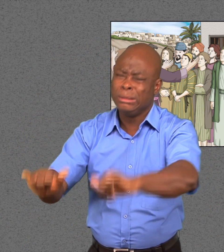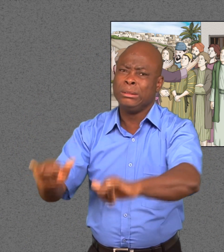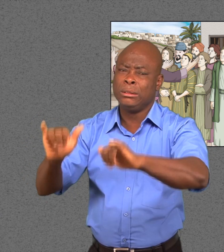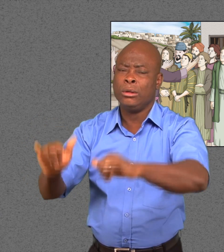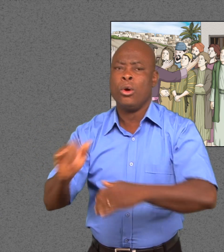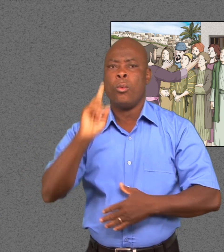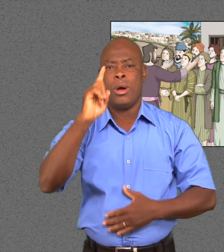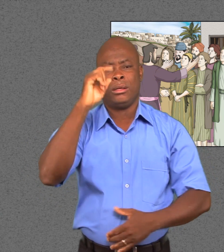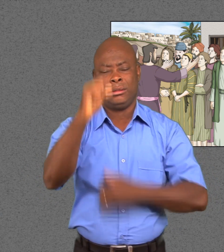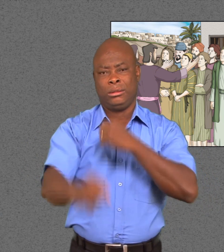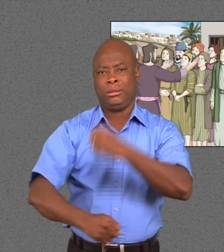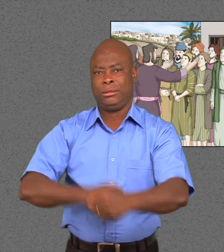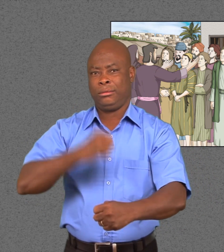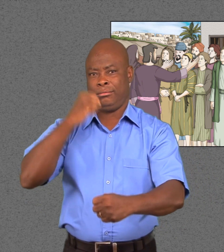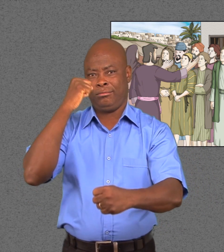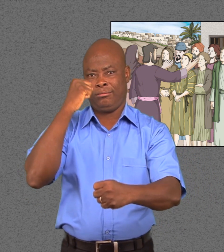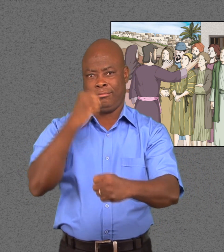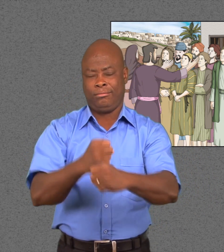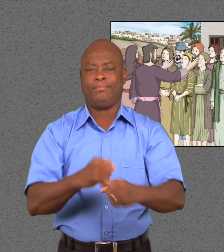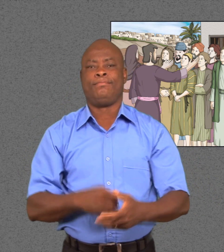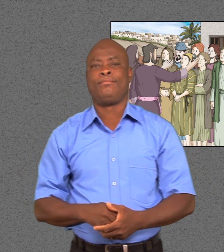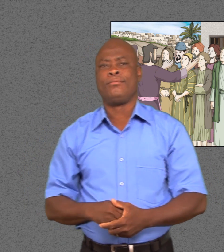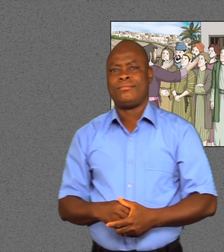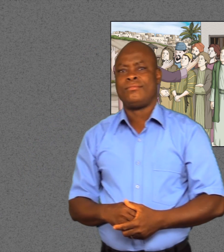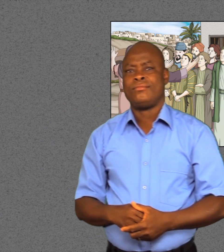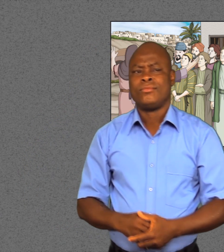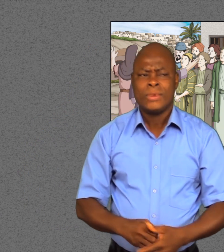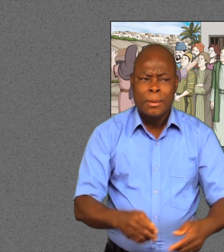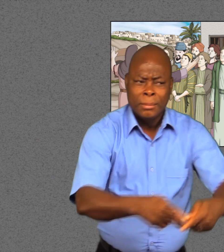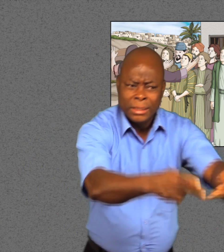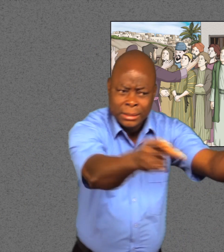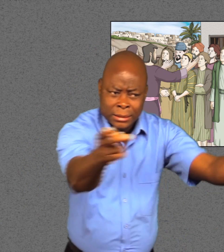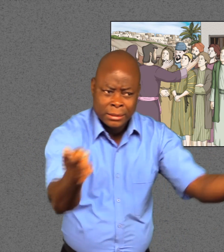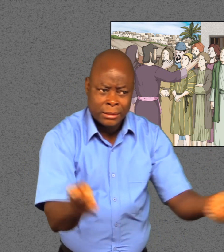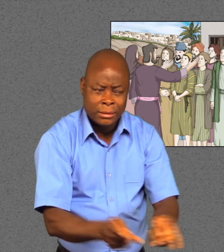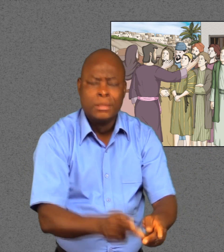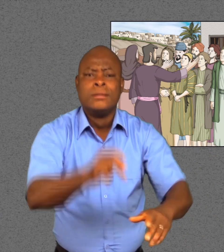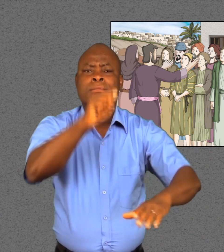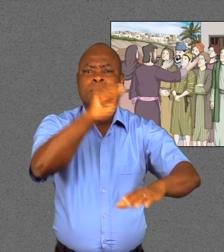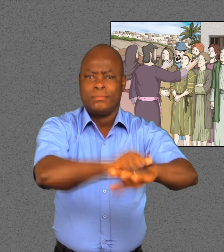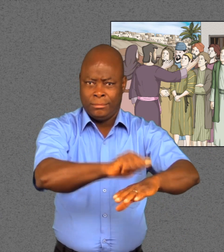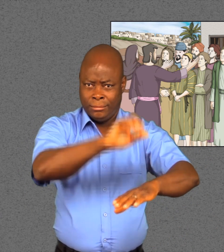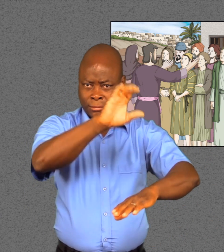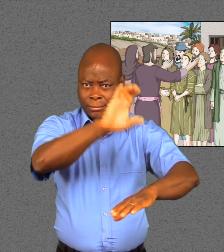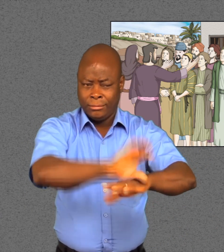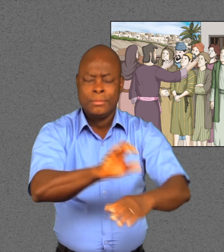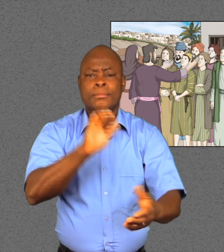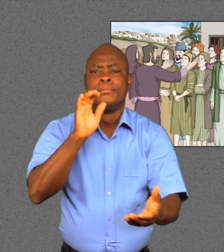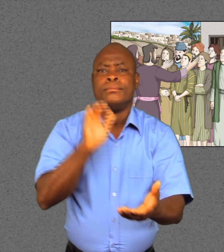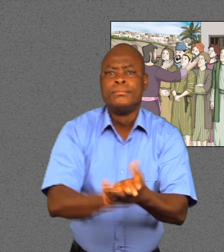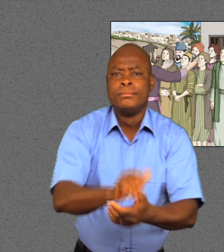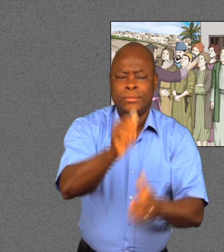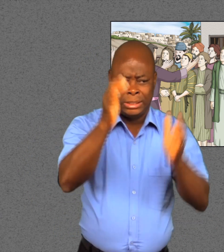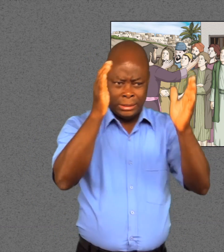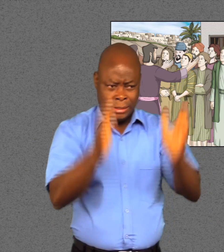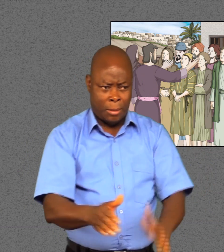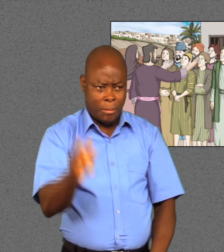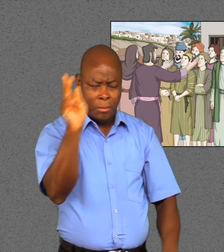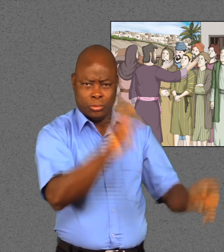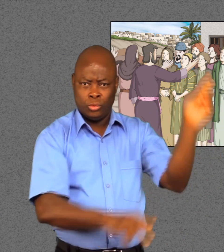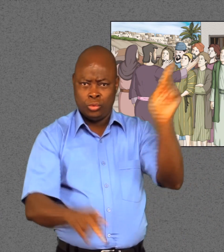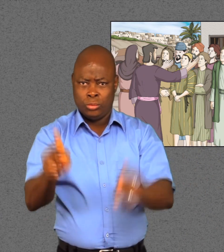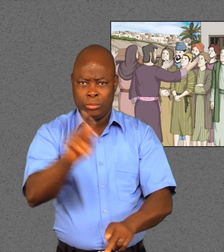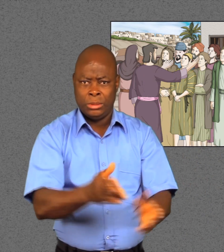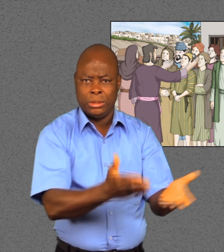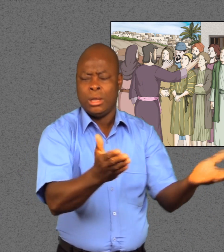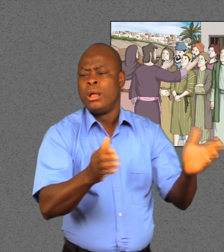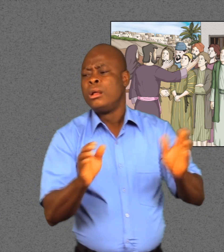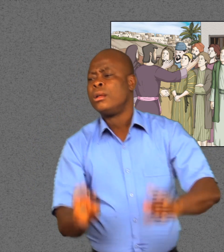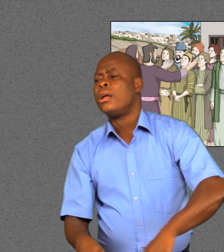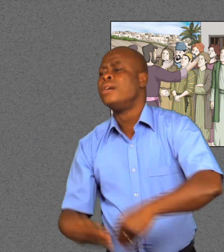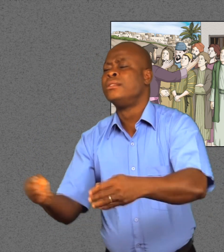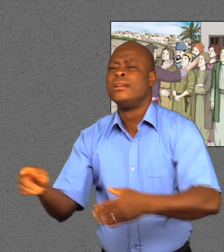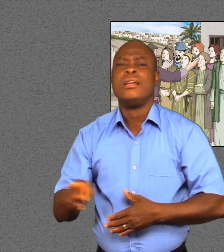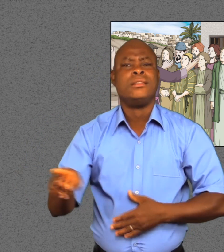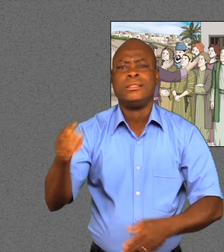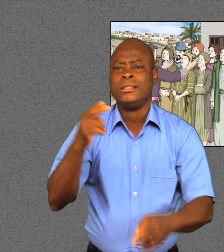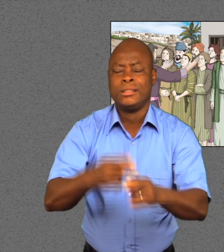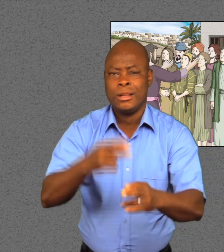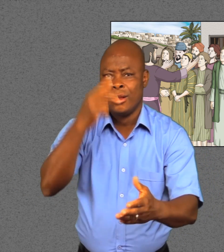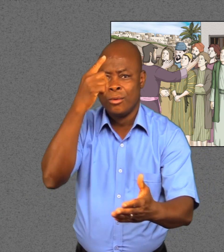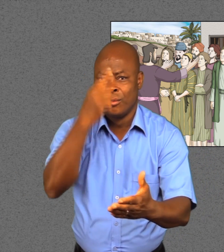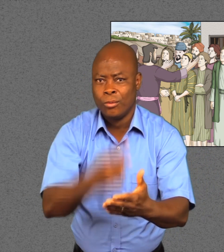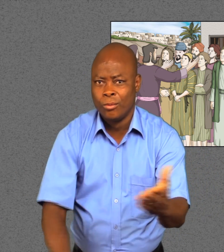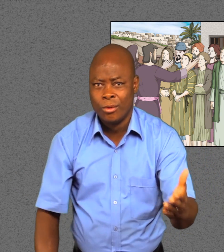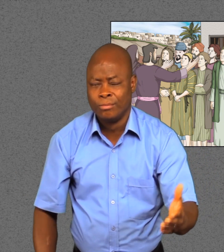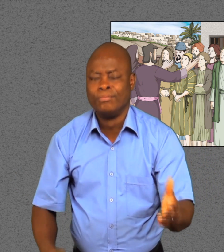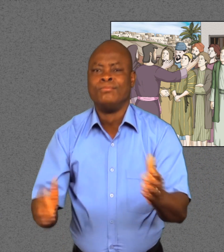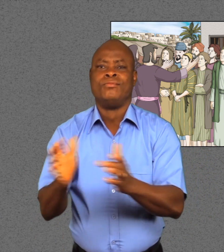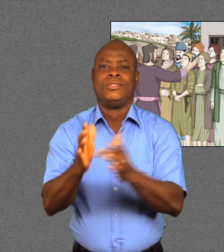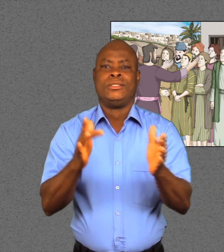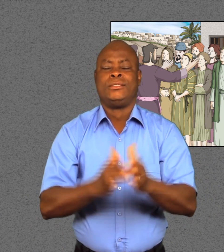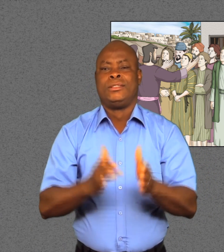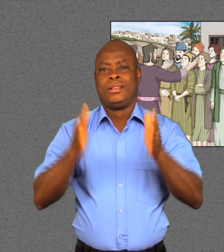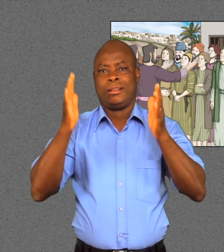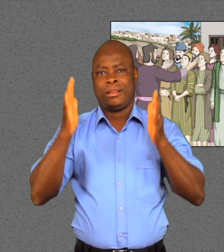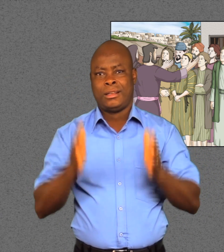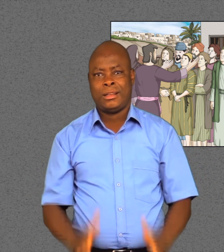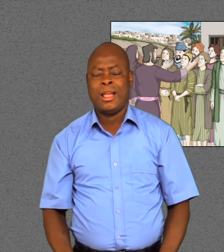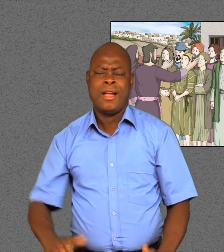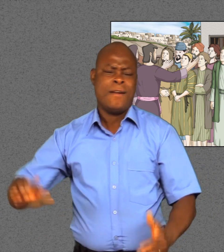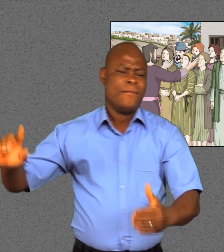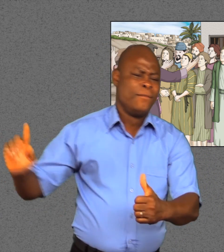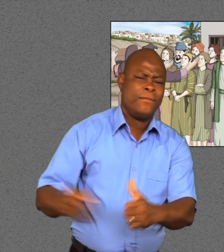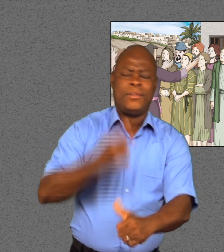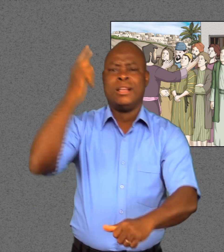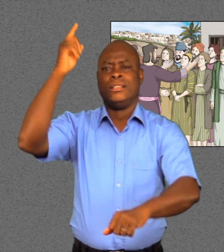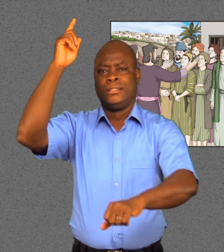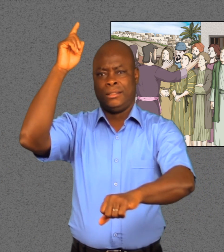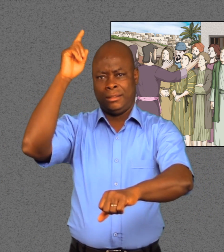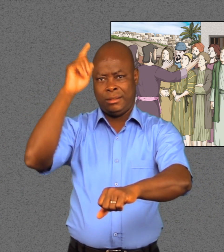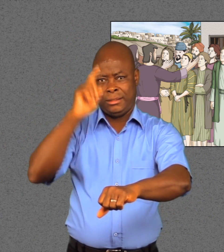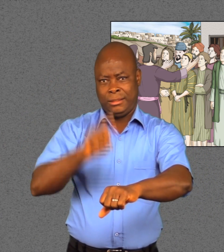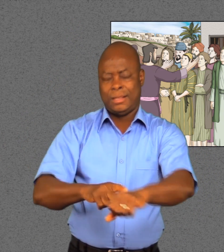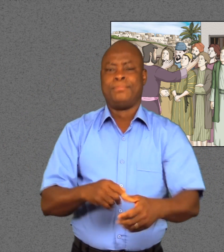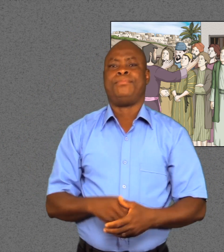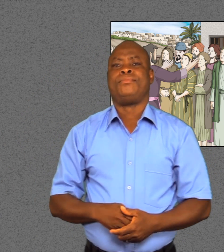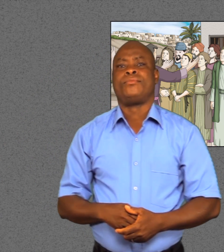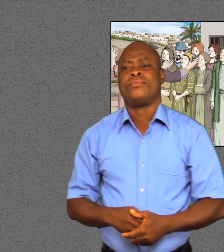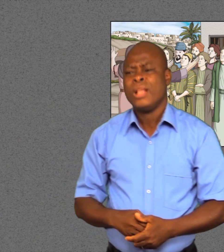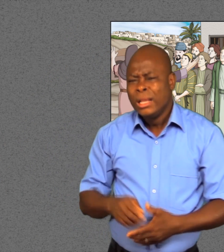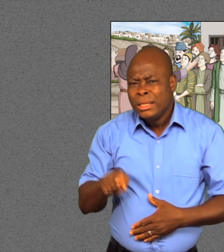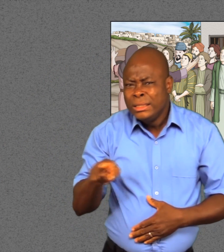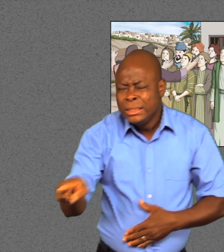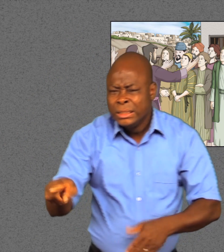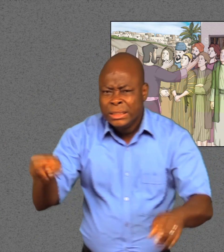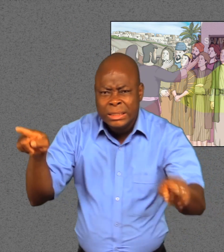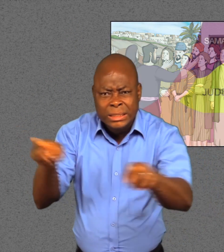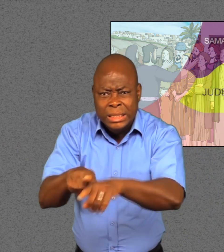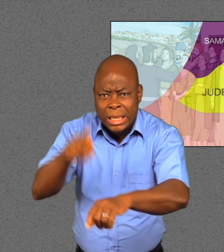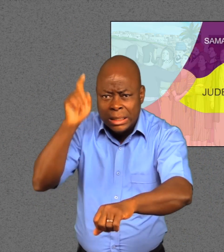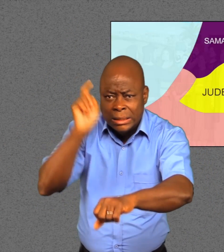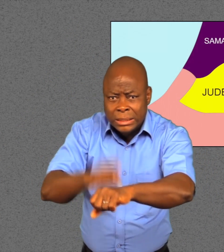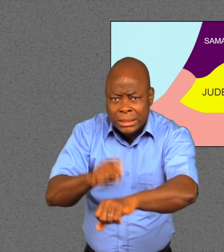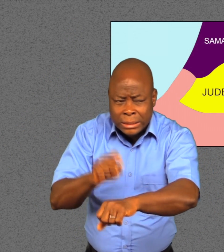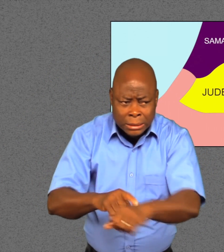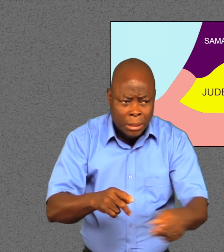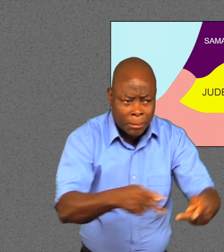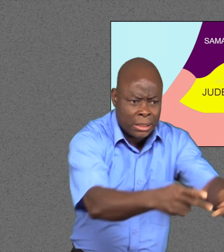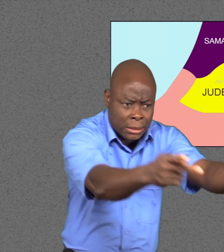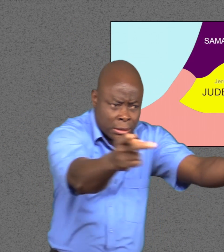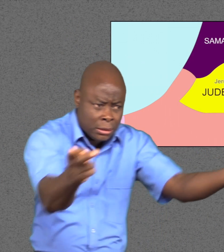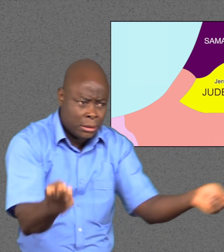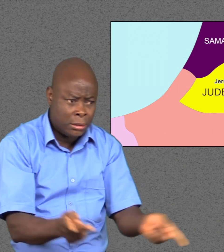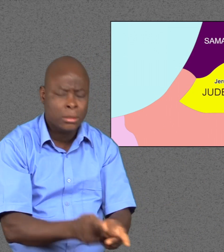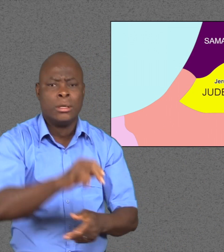The disciples were first called Christians at Antioch.